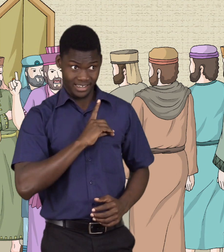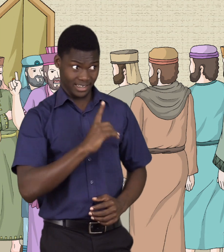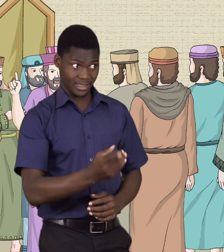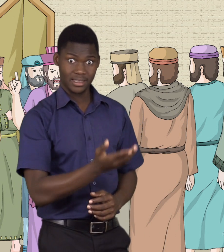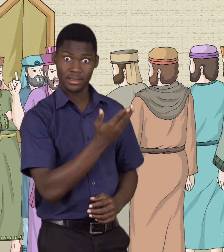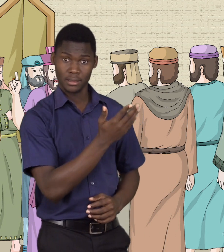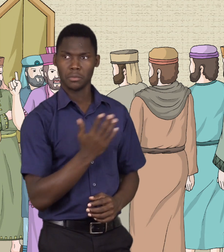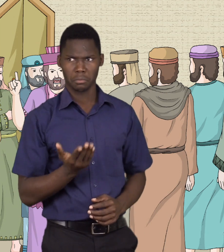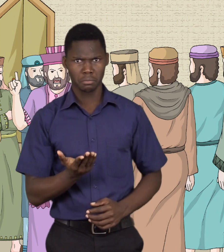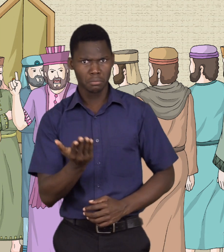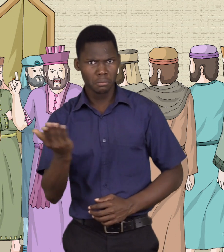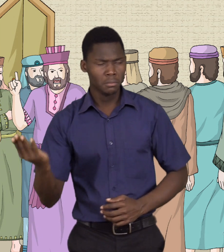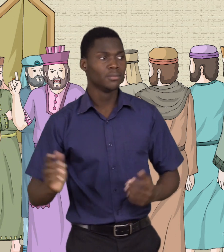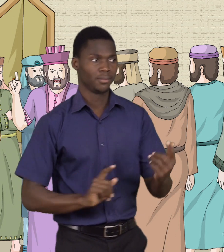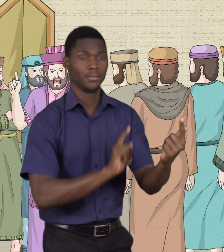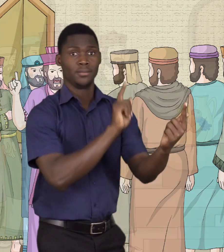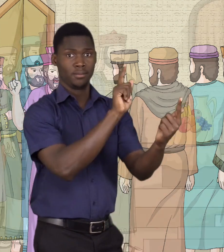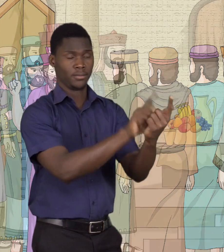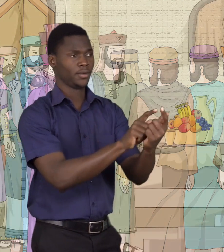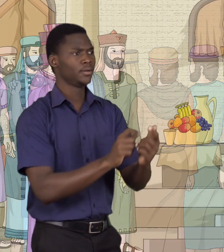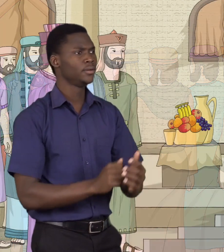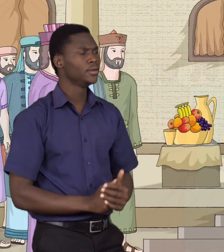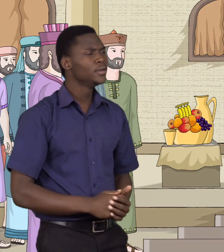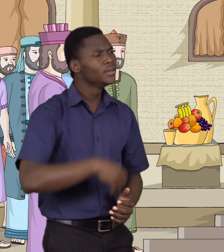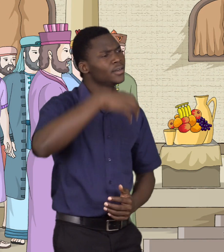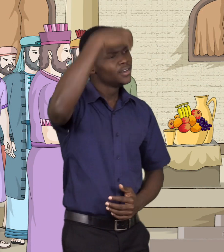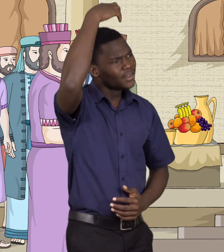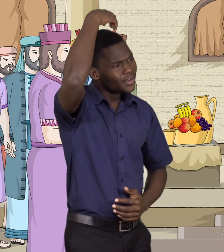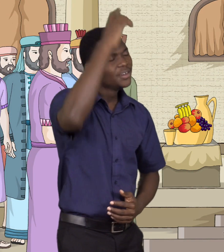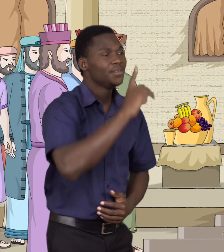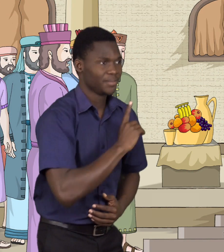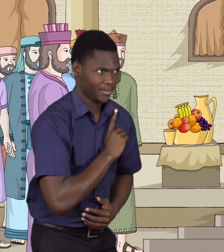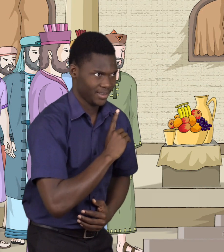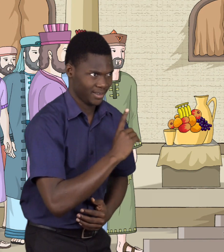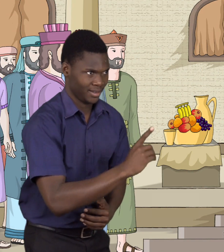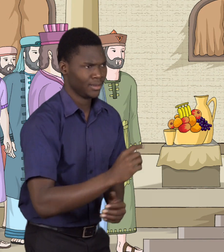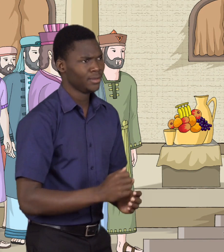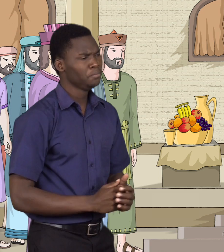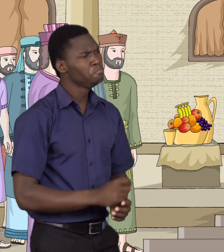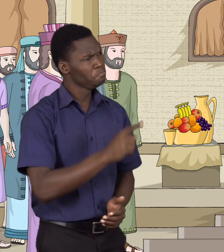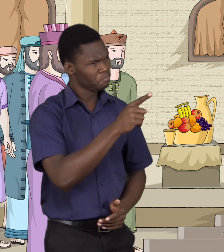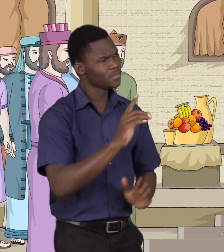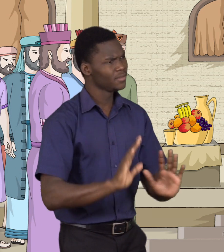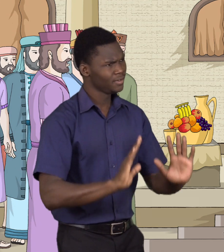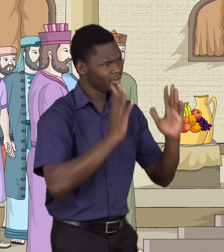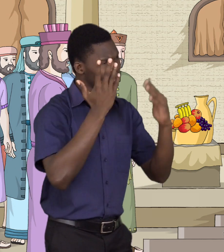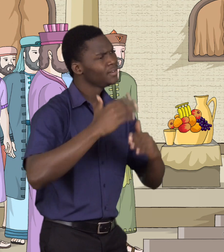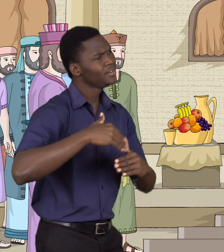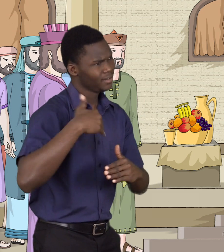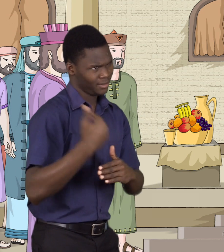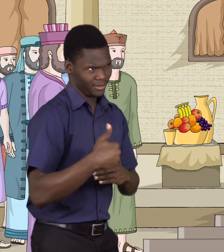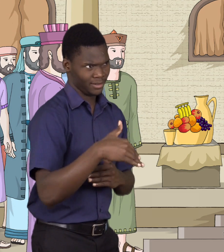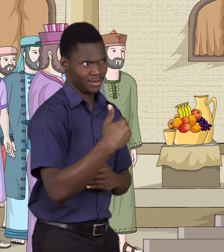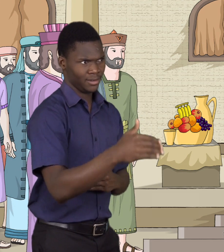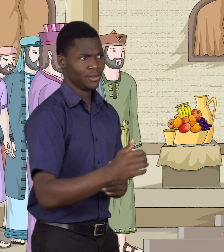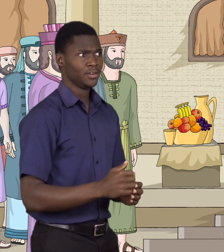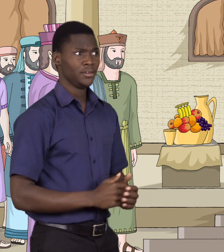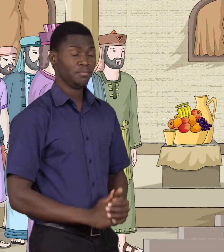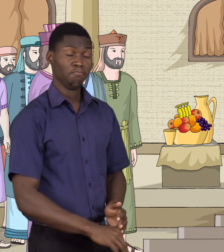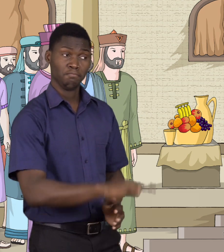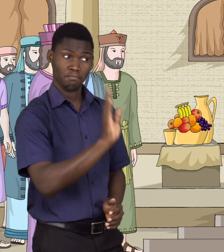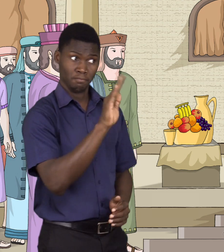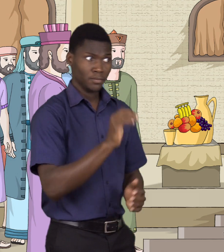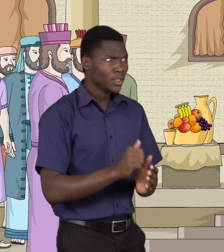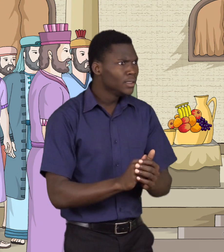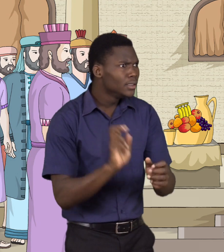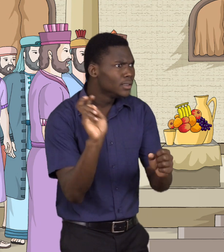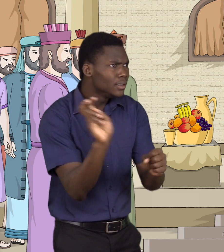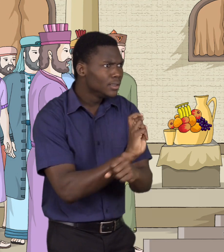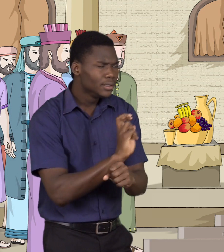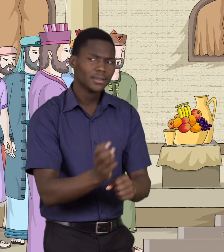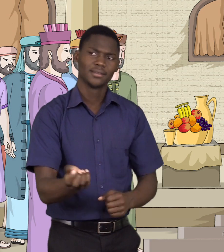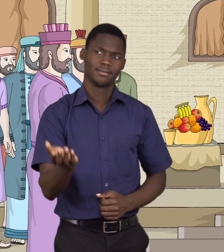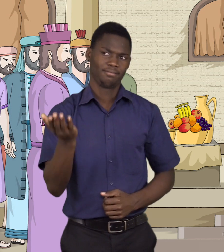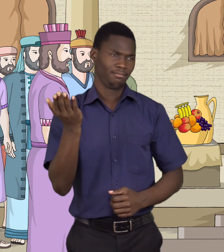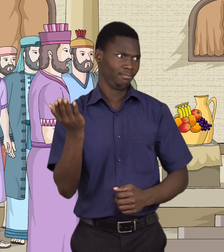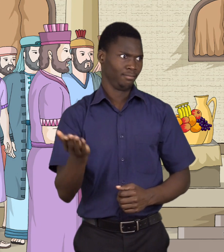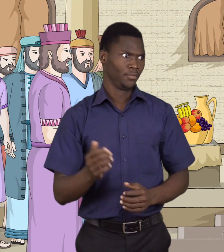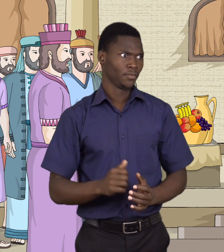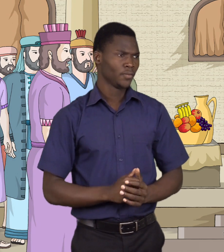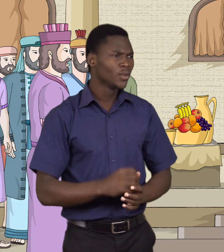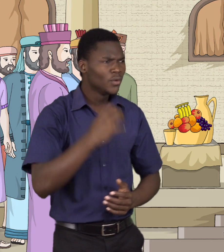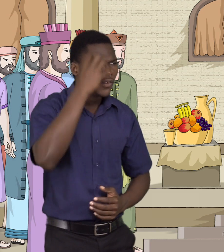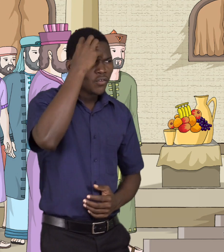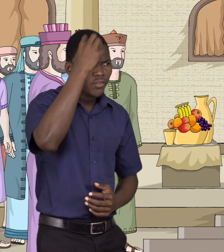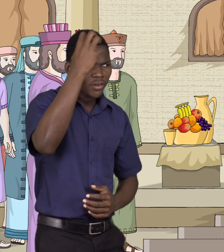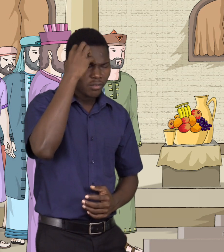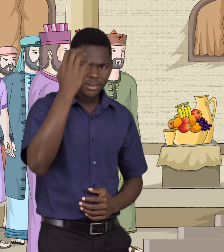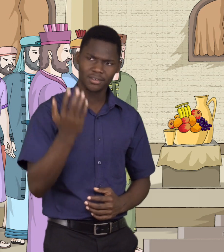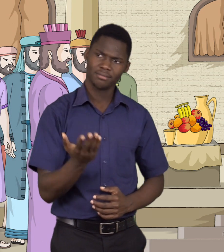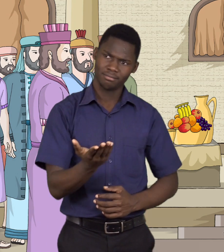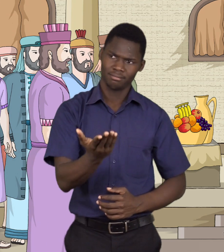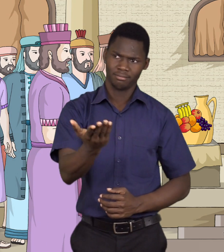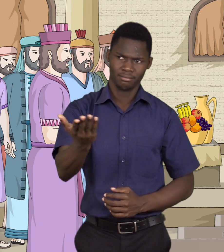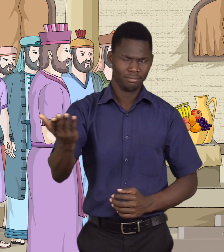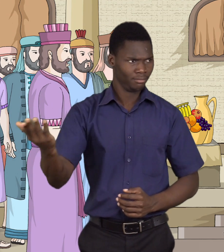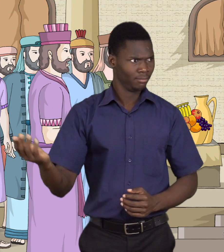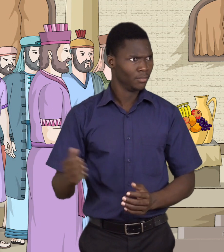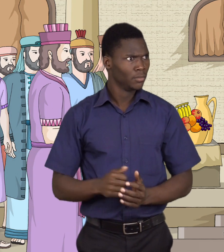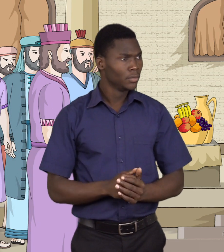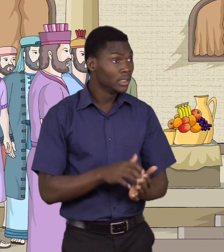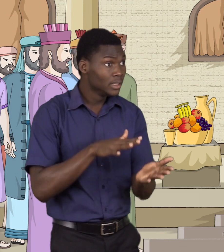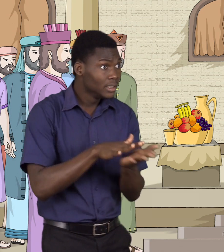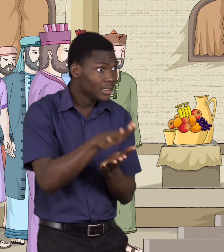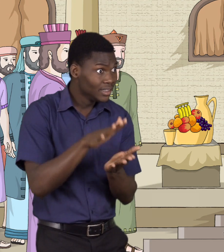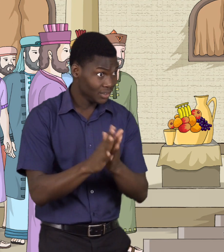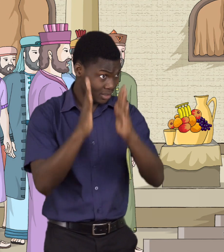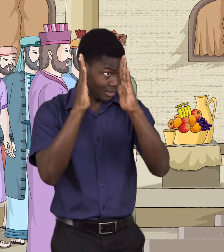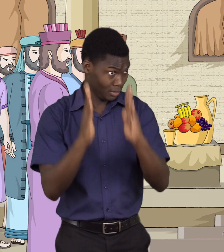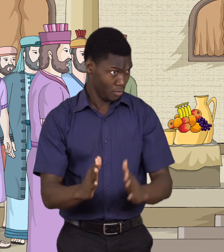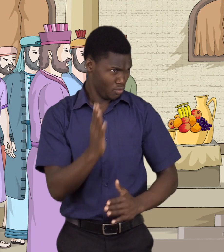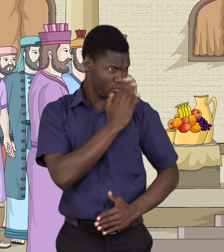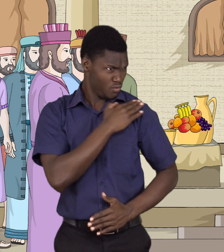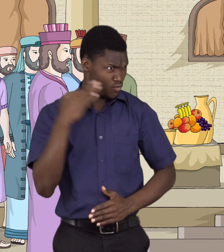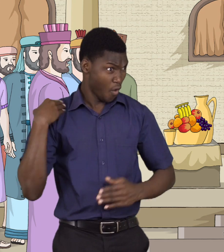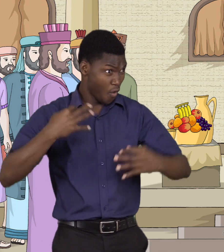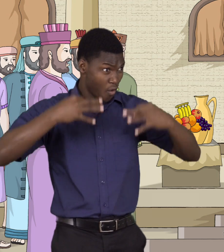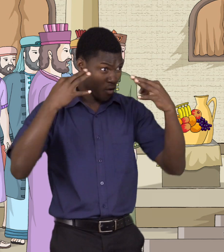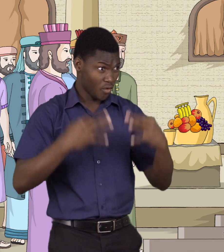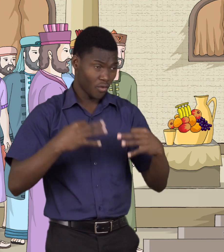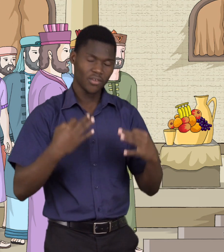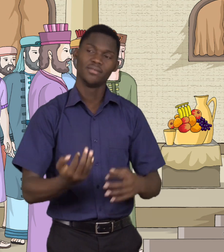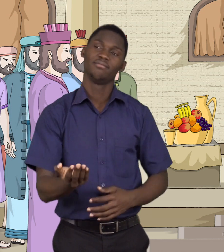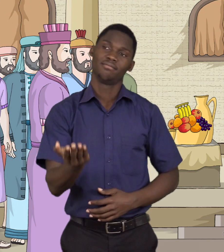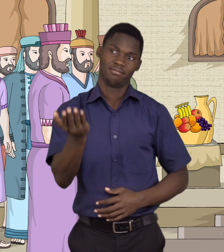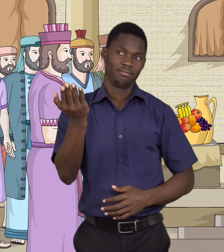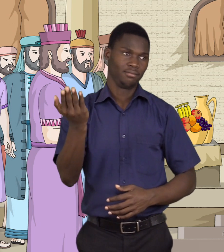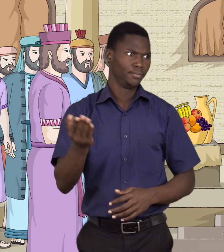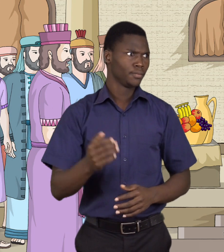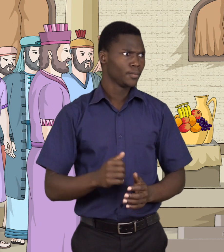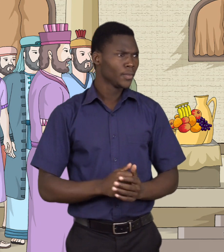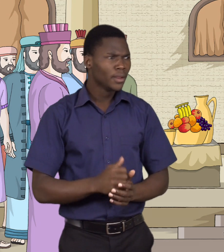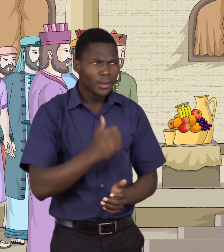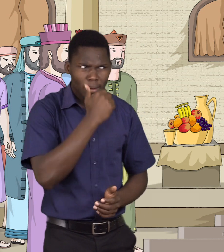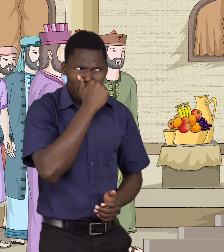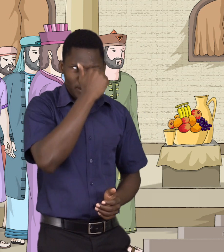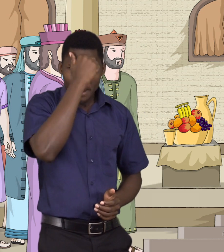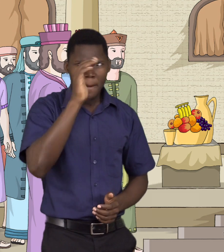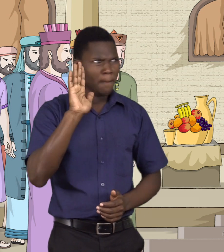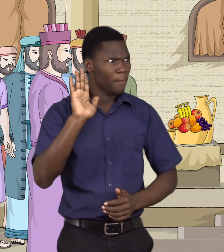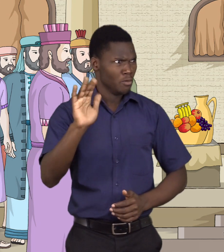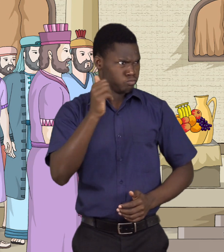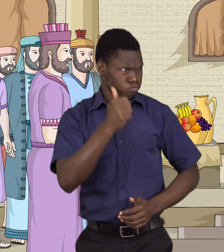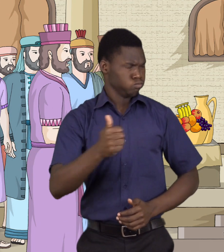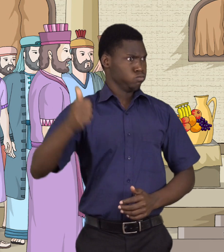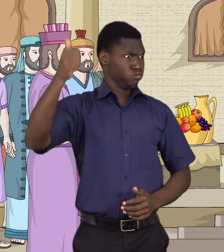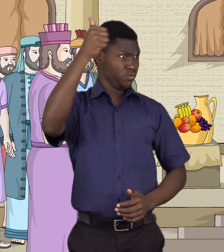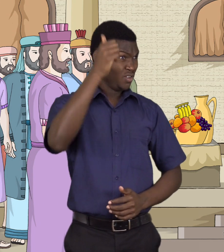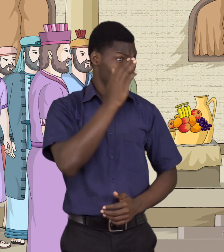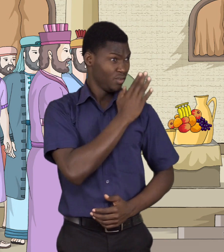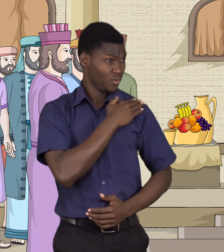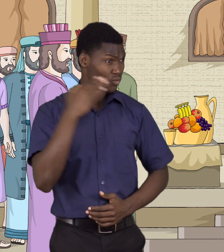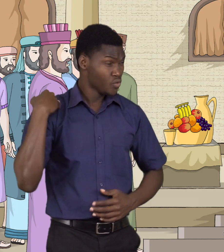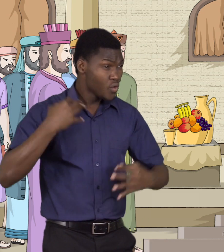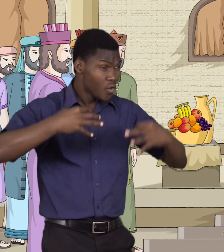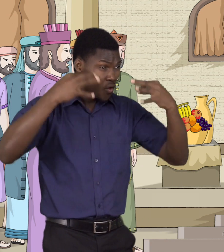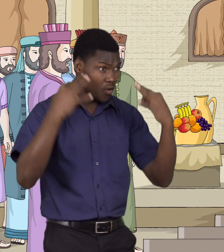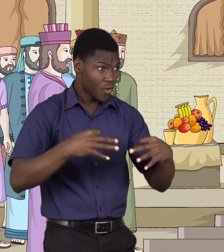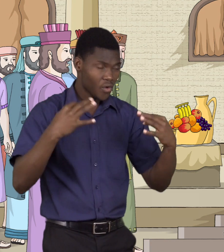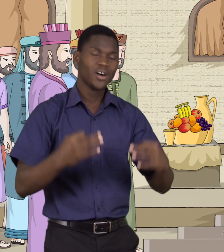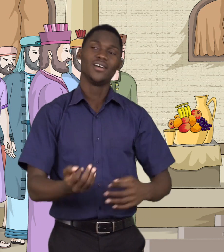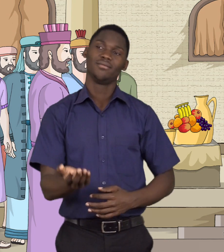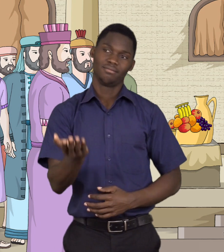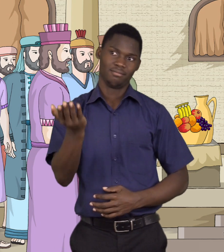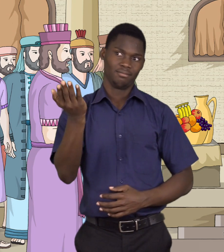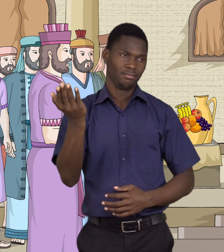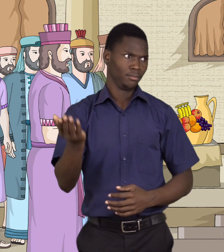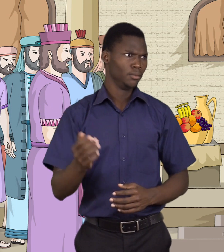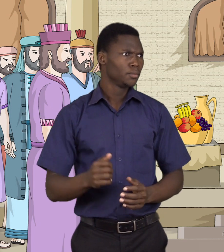So the administrators and satraps went together to the king and said, “O King Darius, may you live forever!